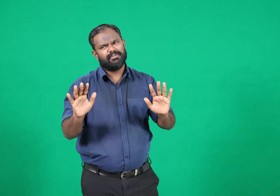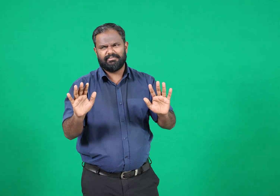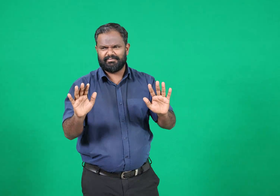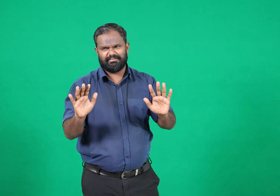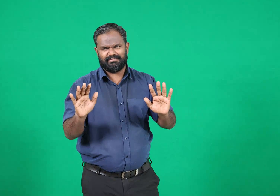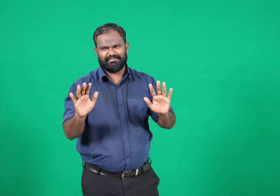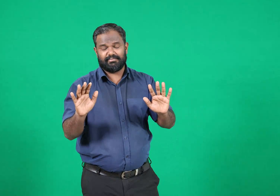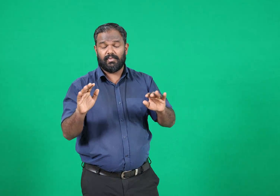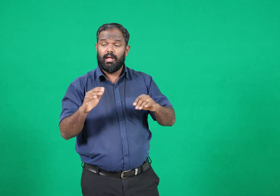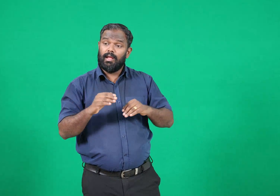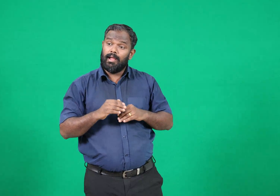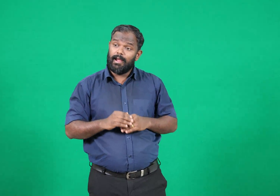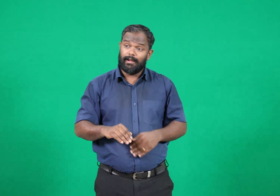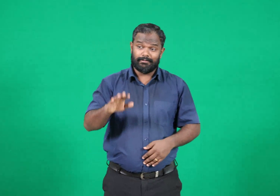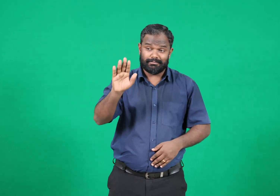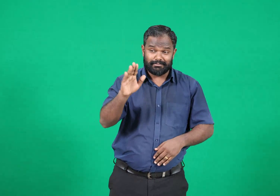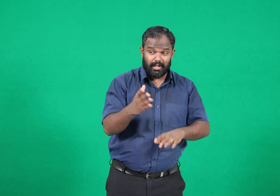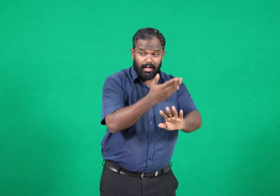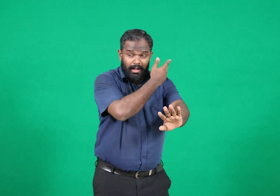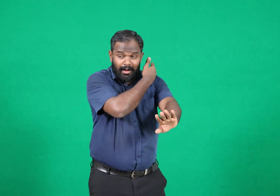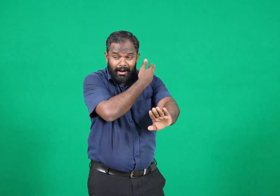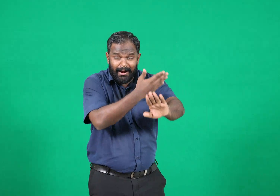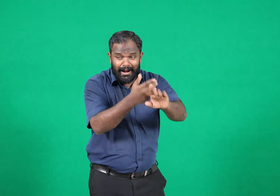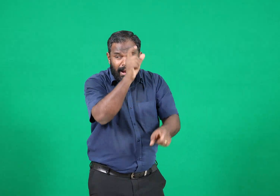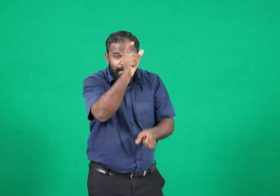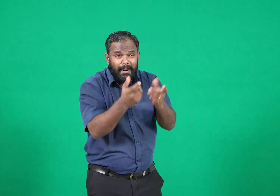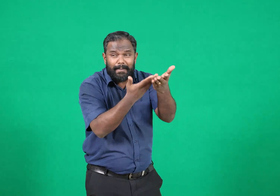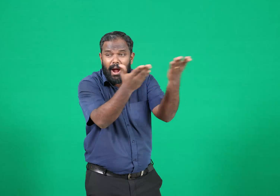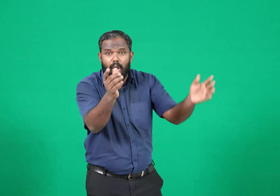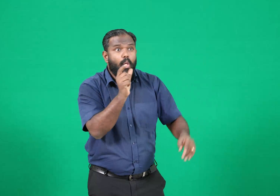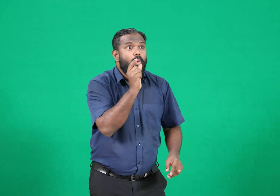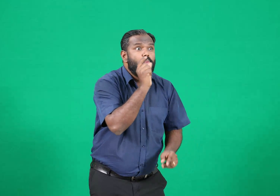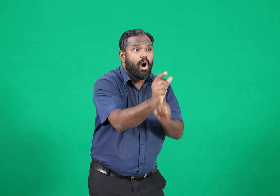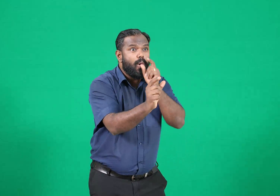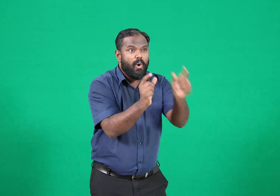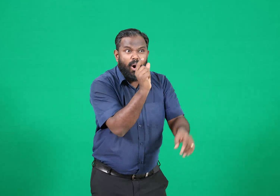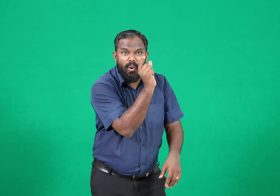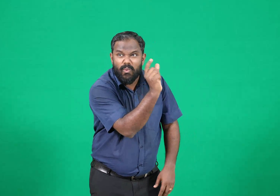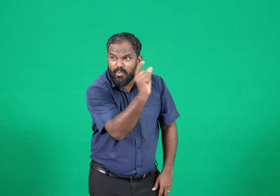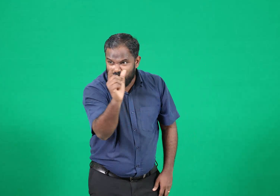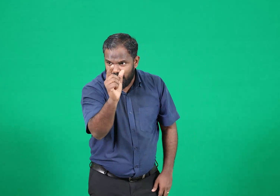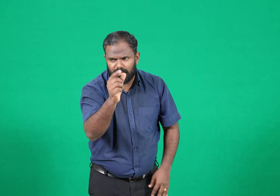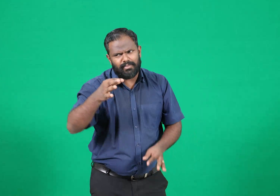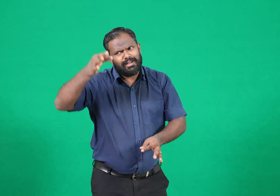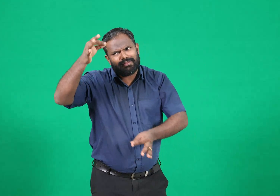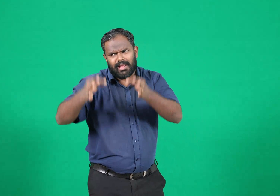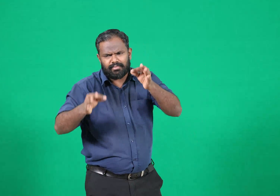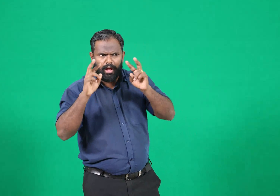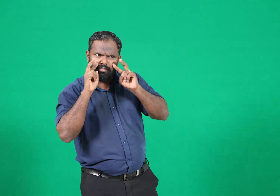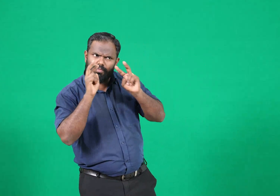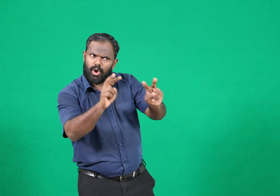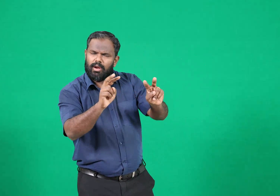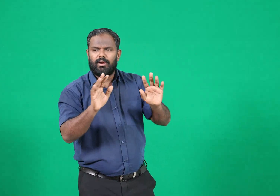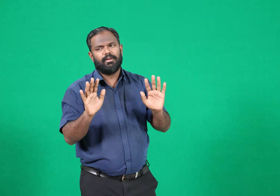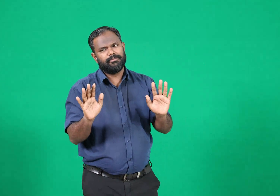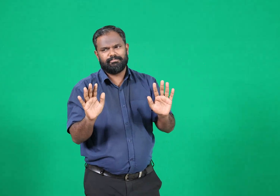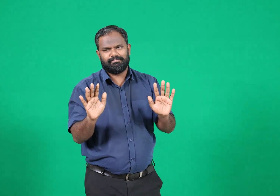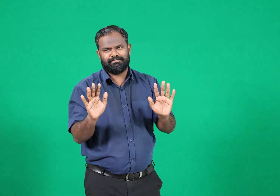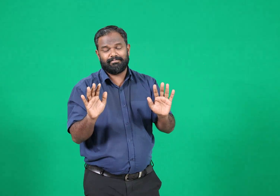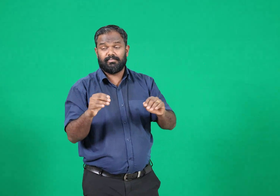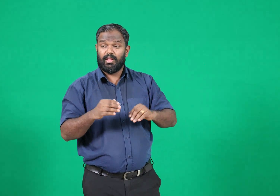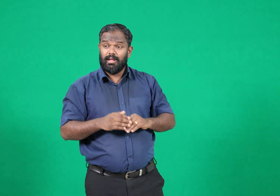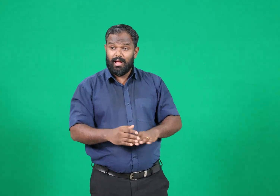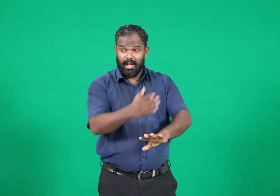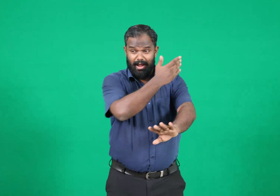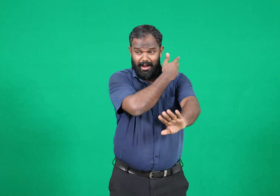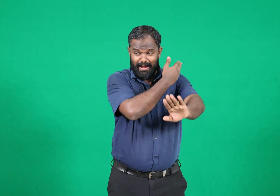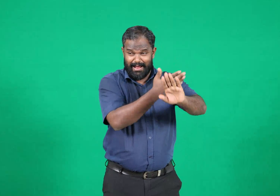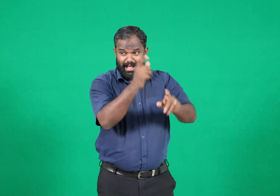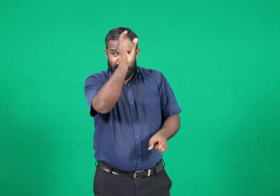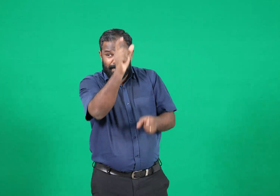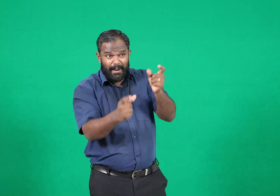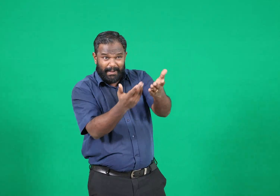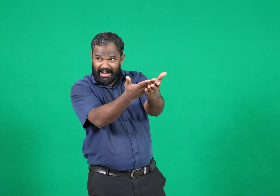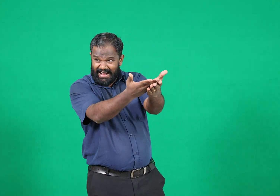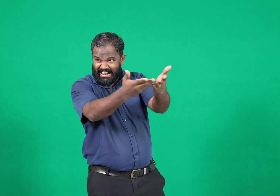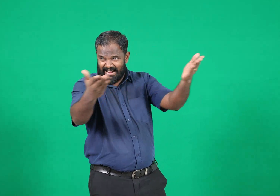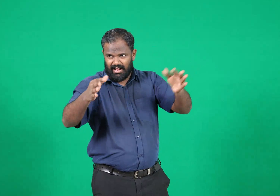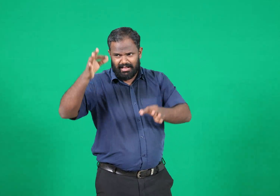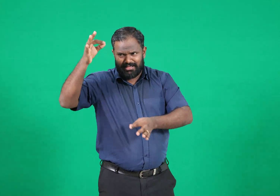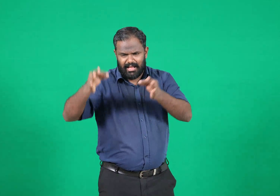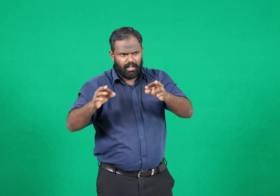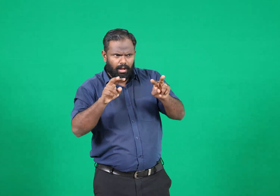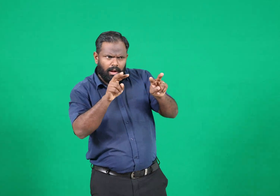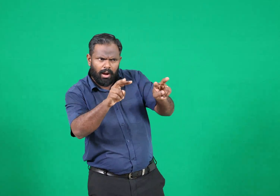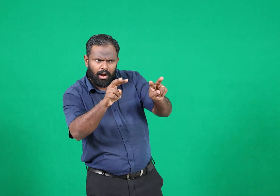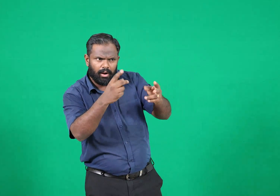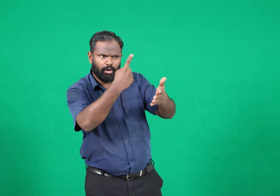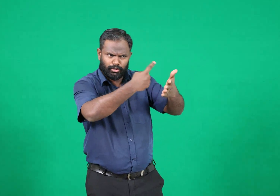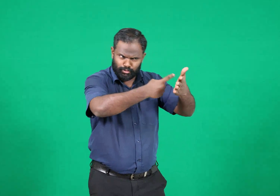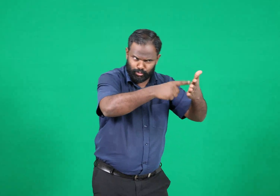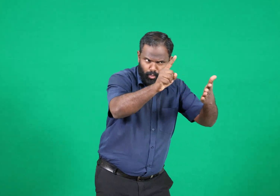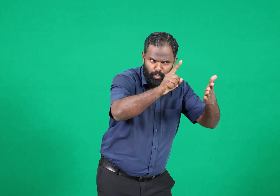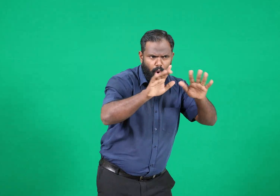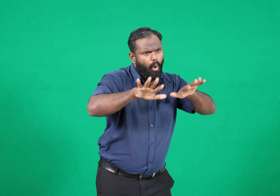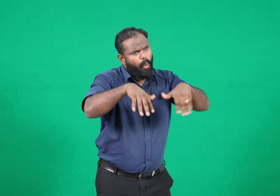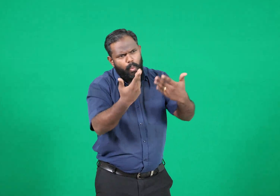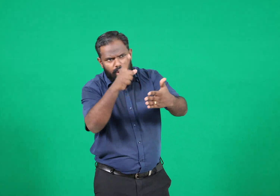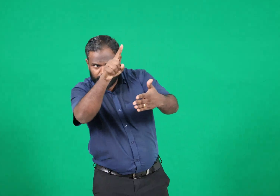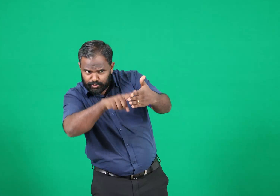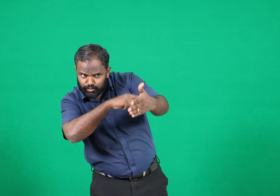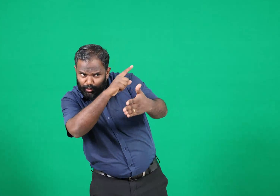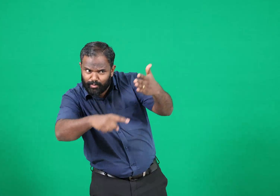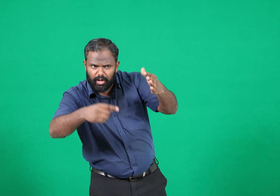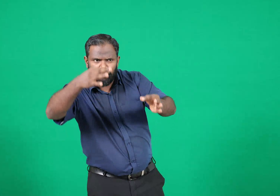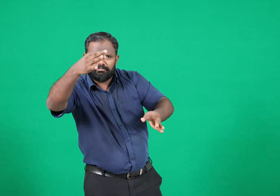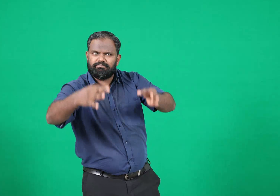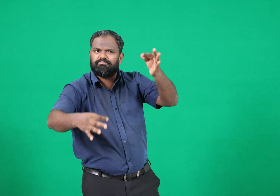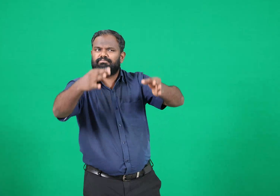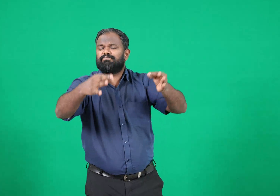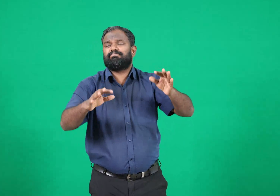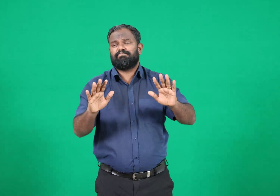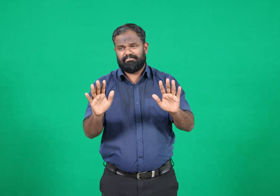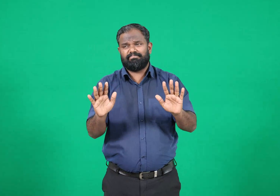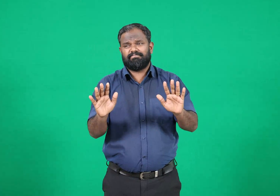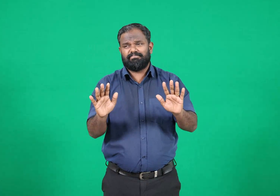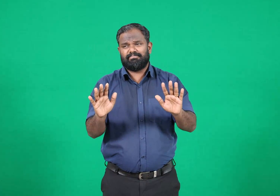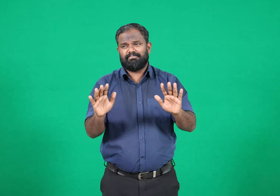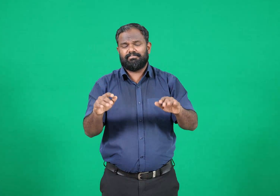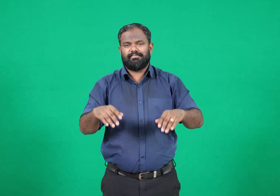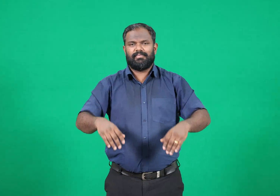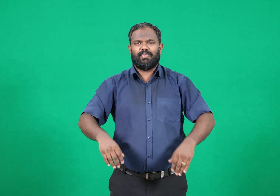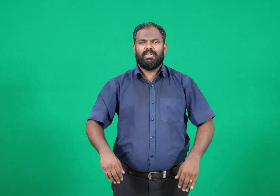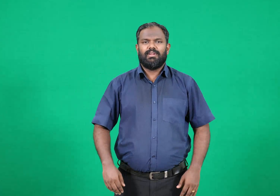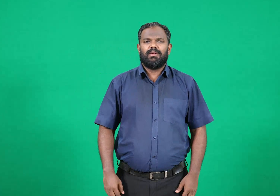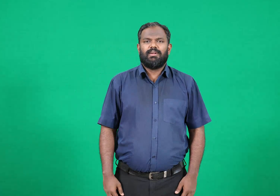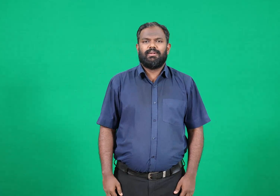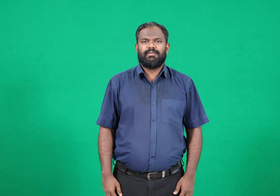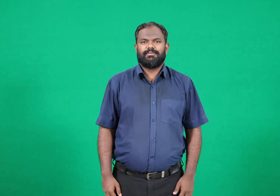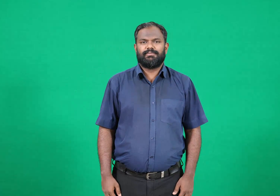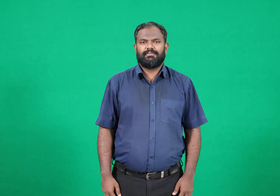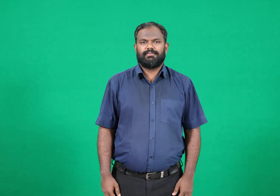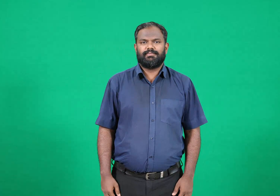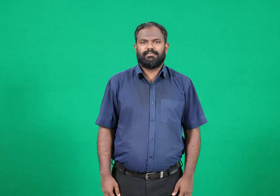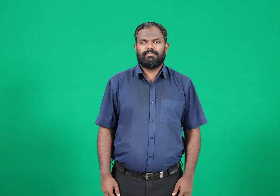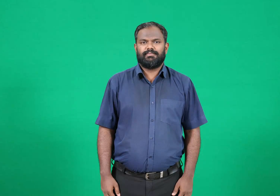For by your words you will be acquitted, and by your words you will be condemned."